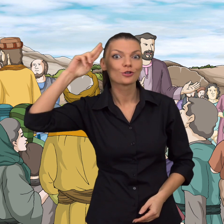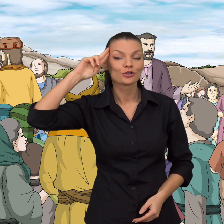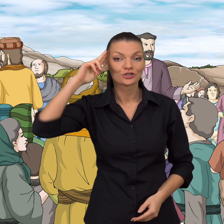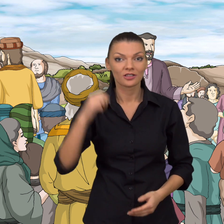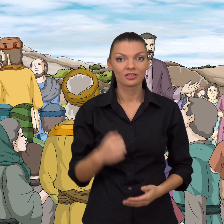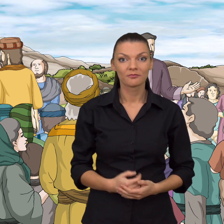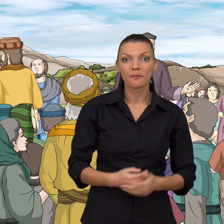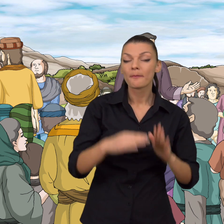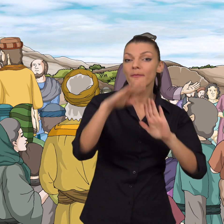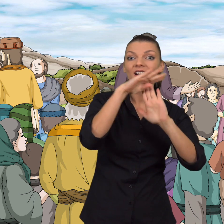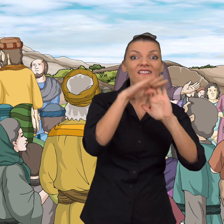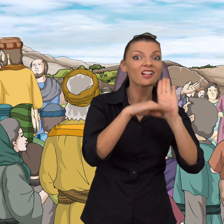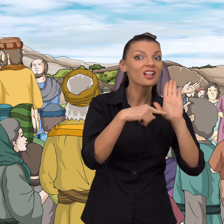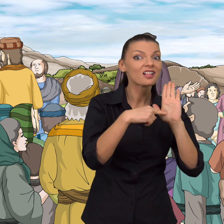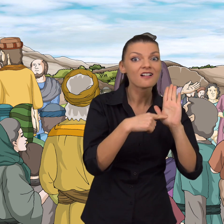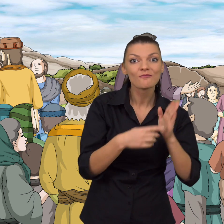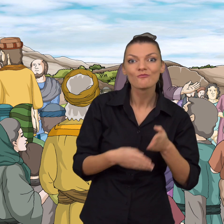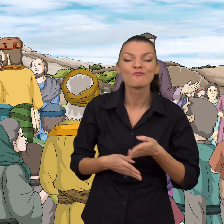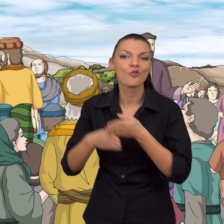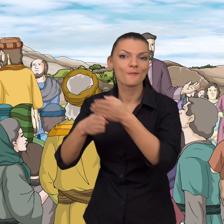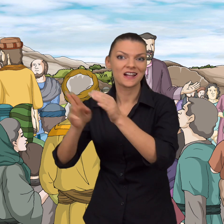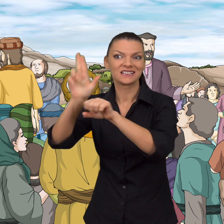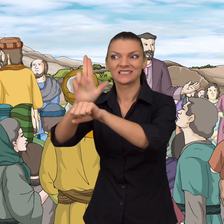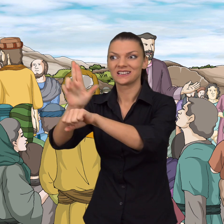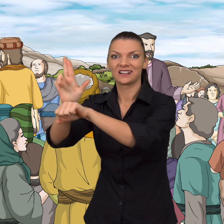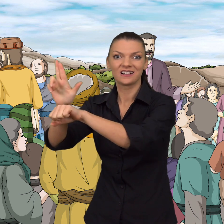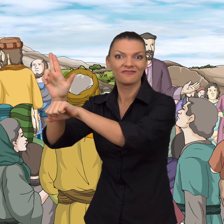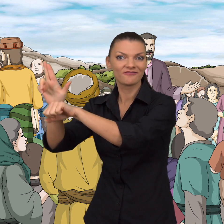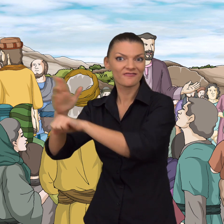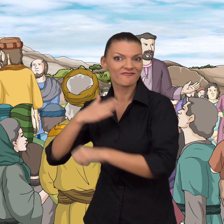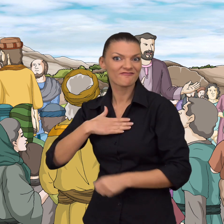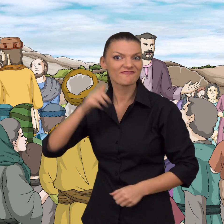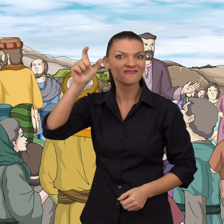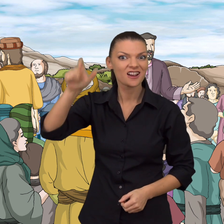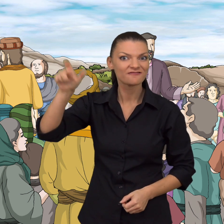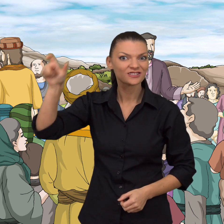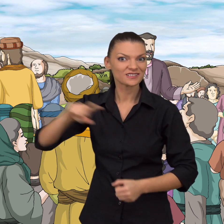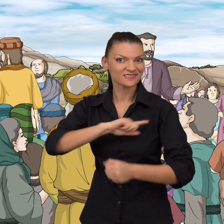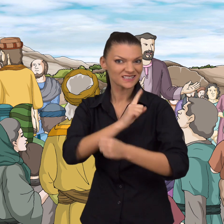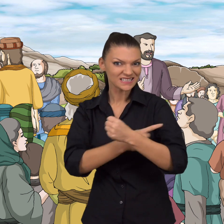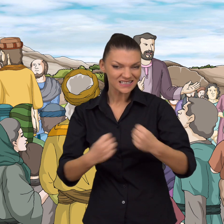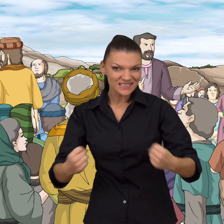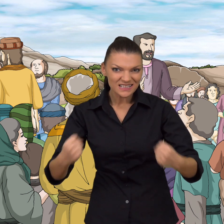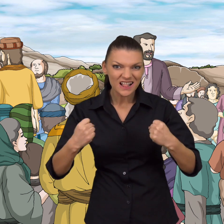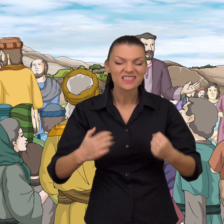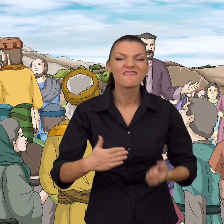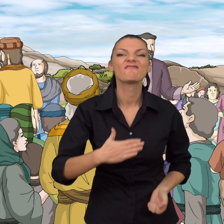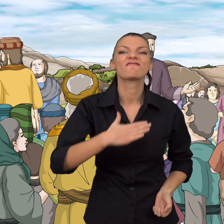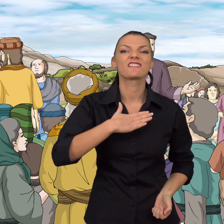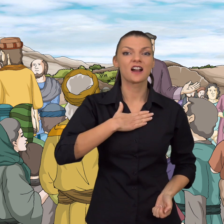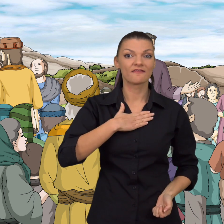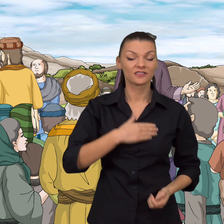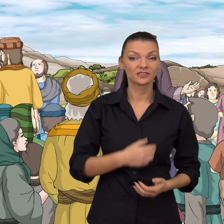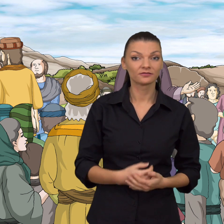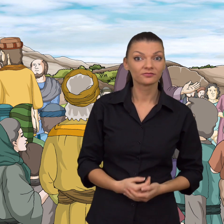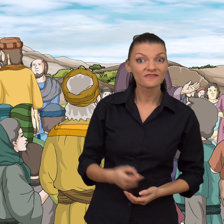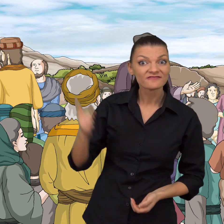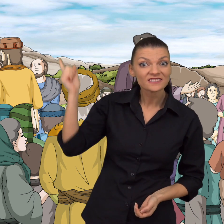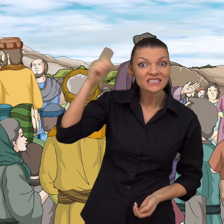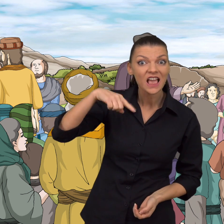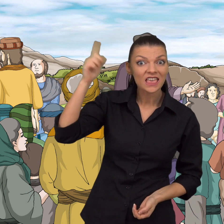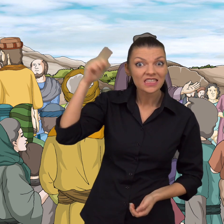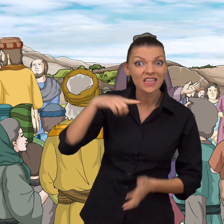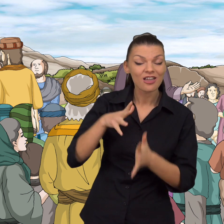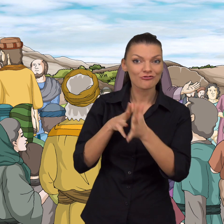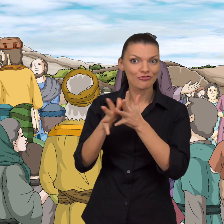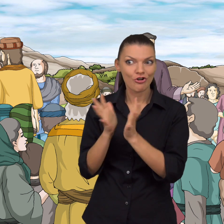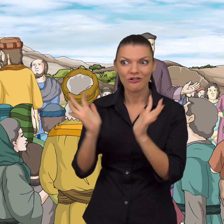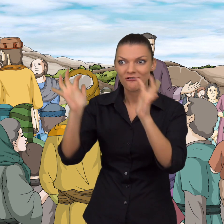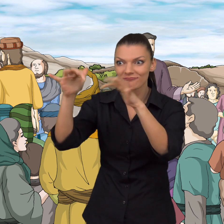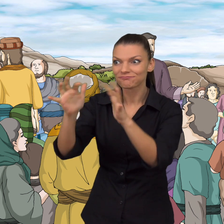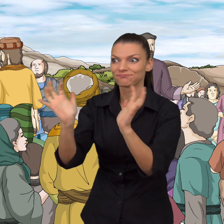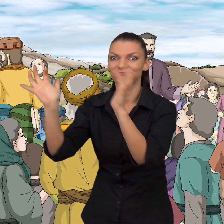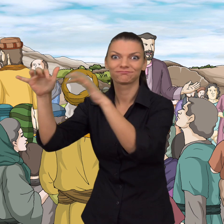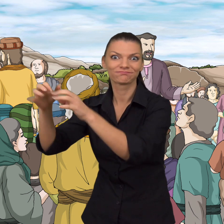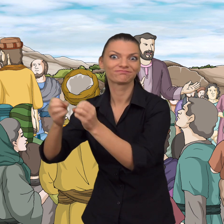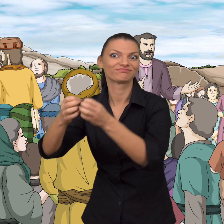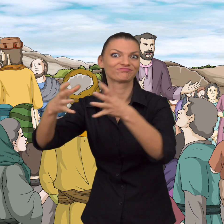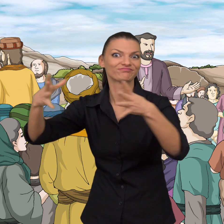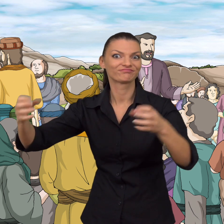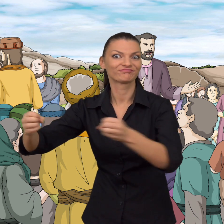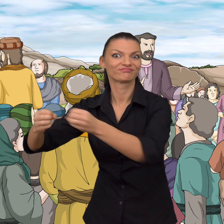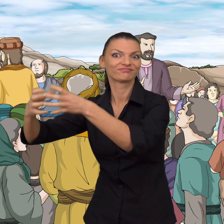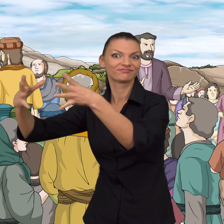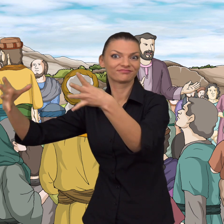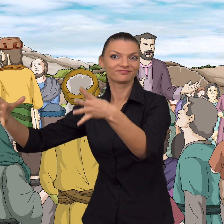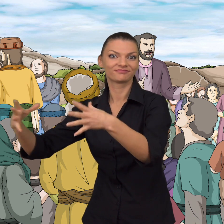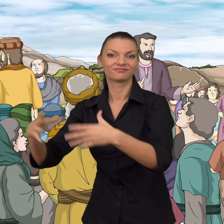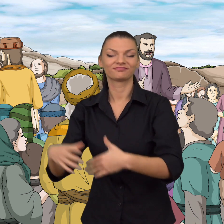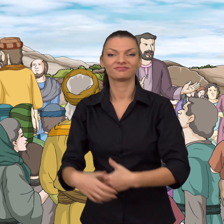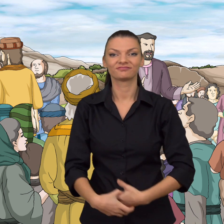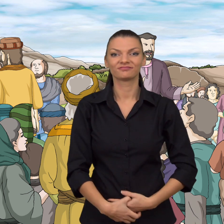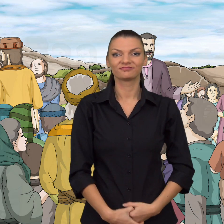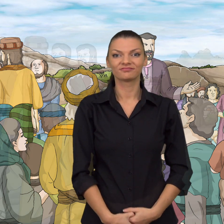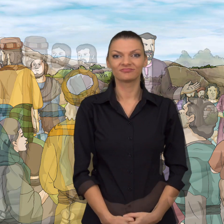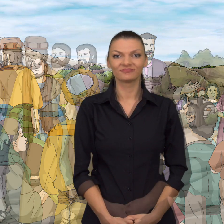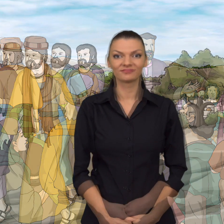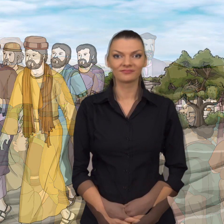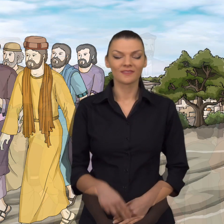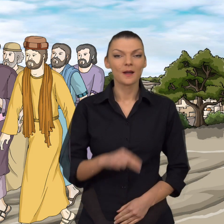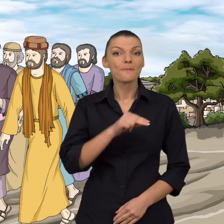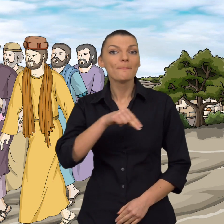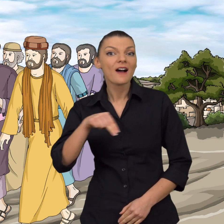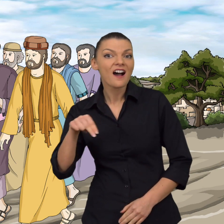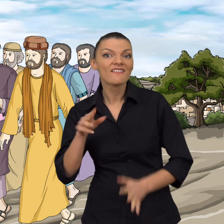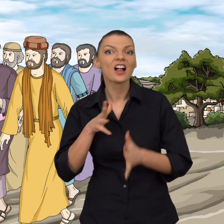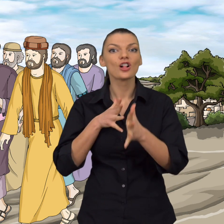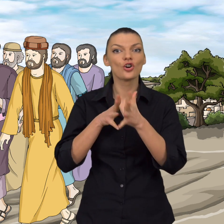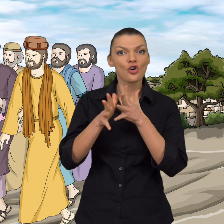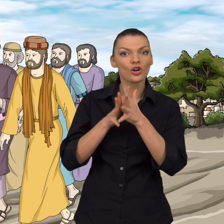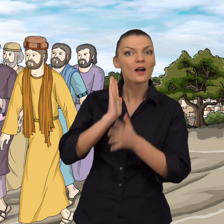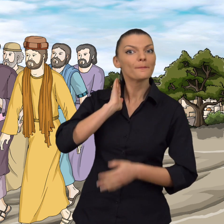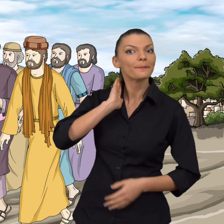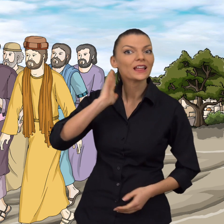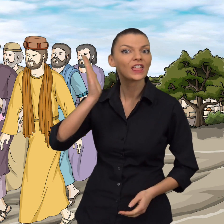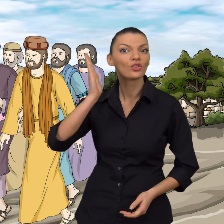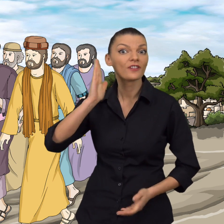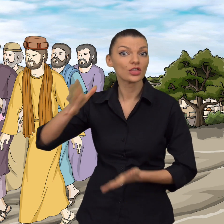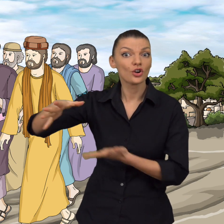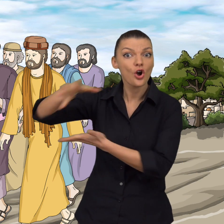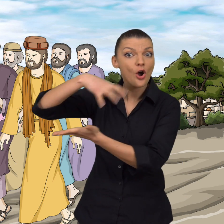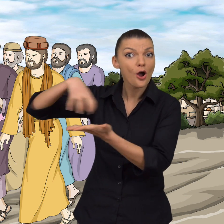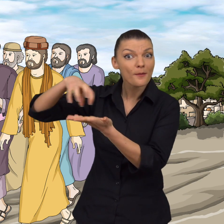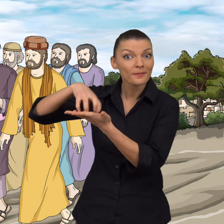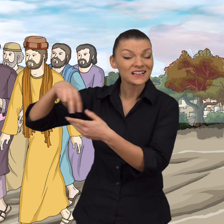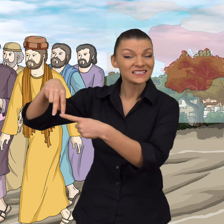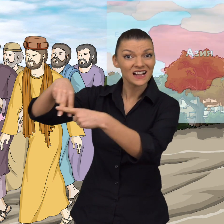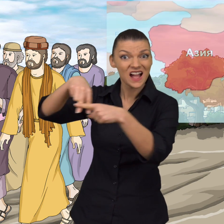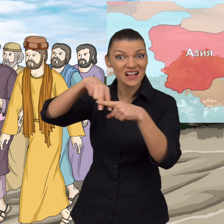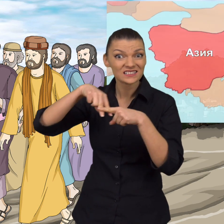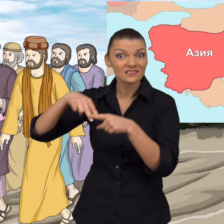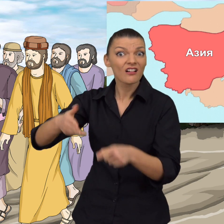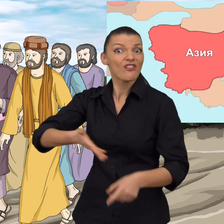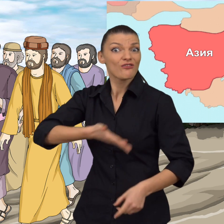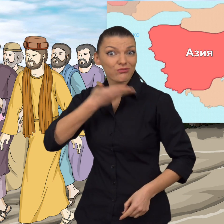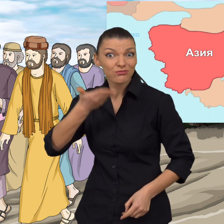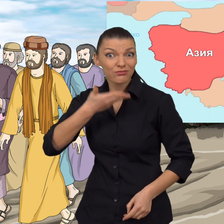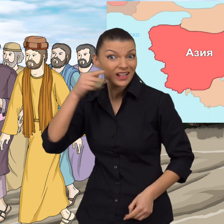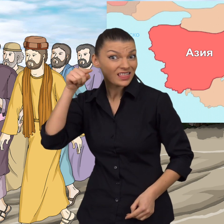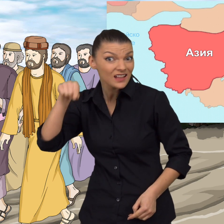So the churches were strengthened in the faith and grew daily in numbers.